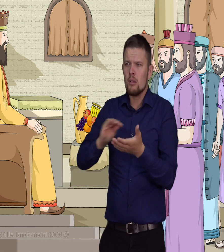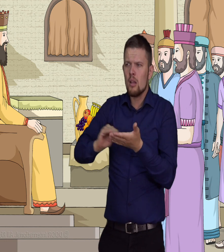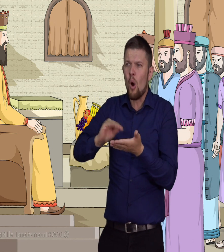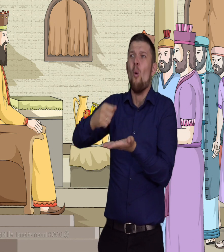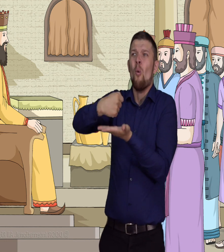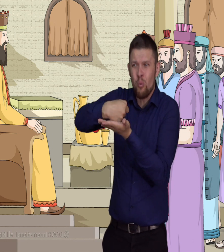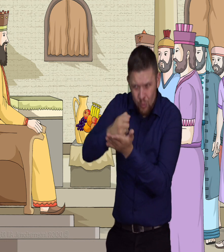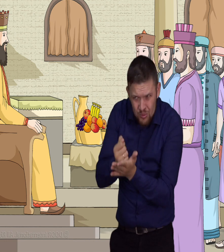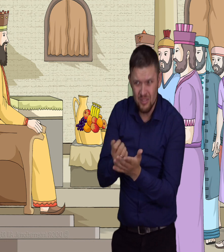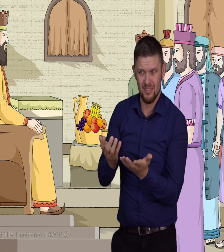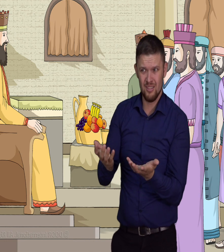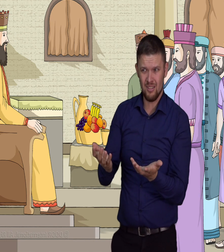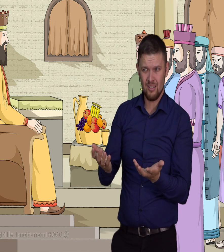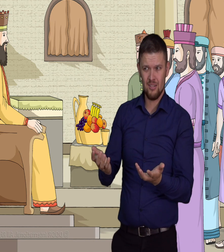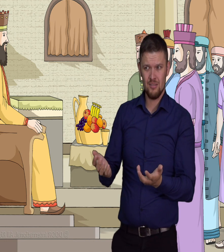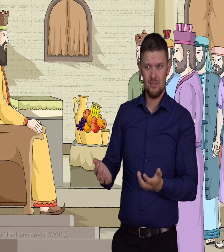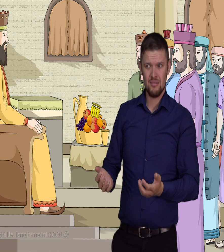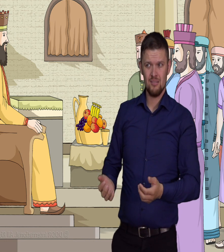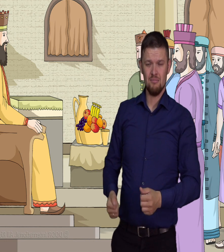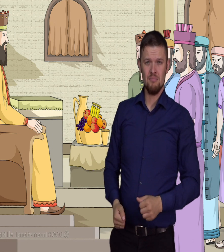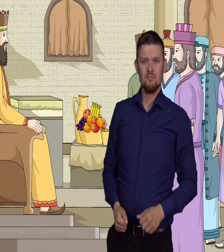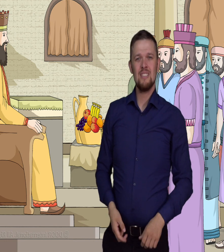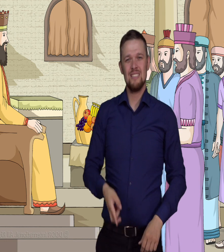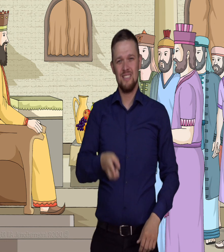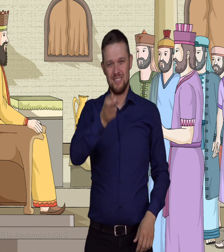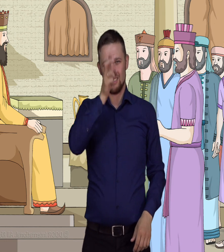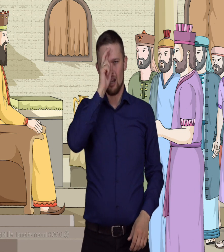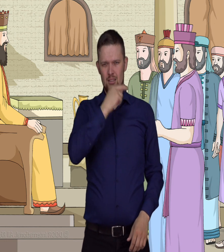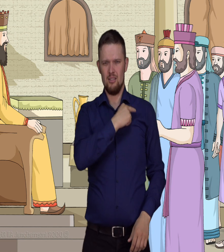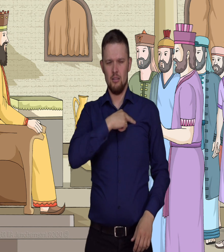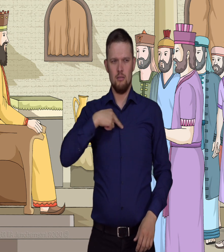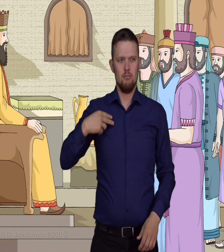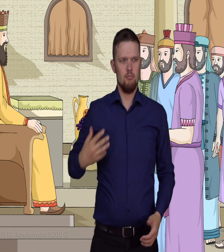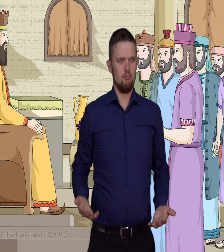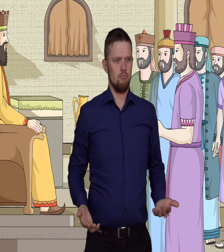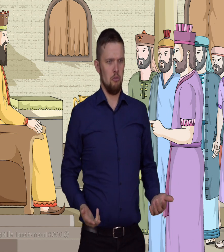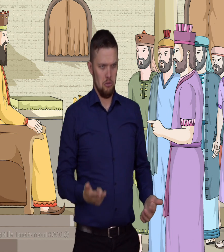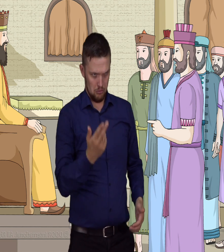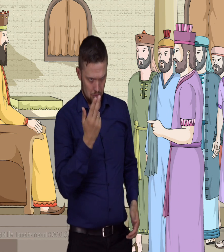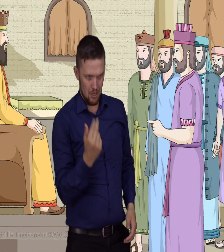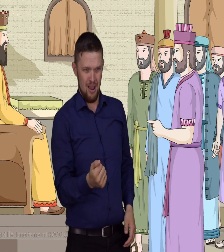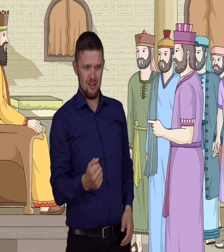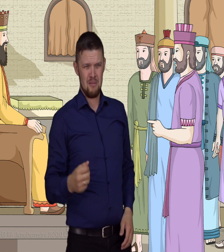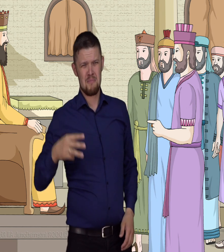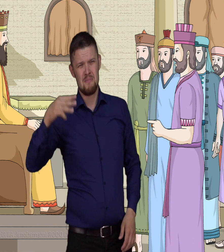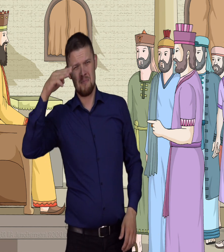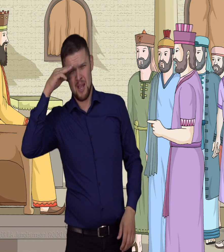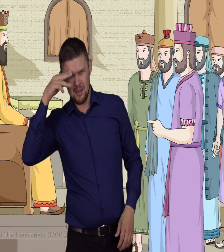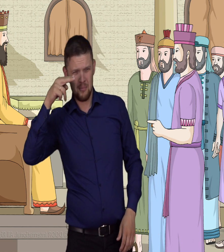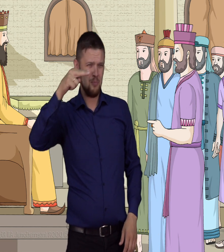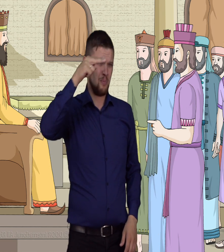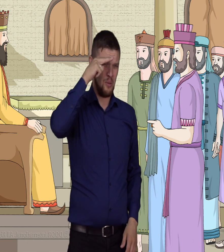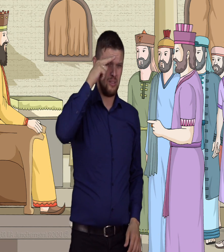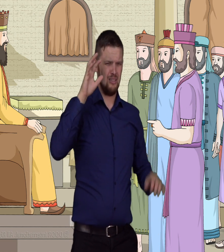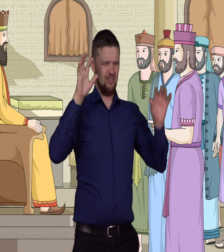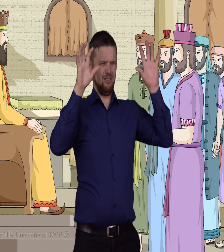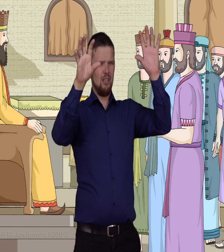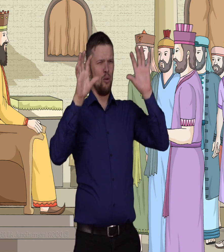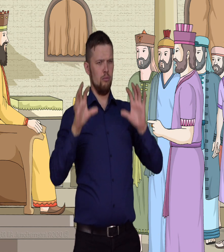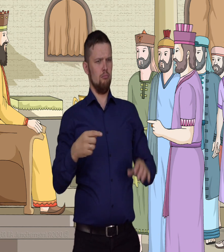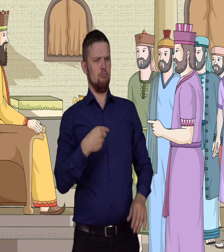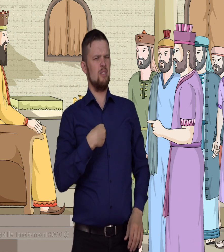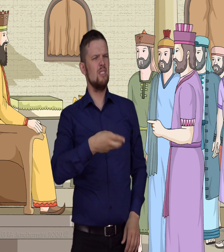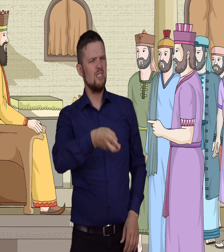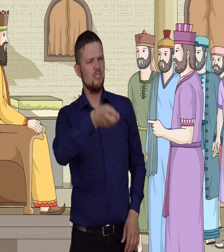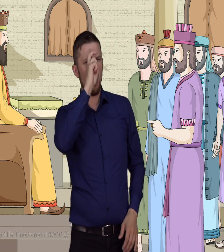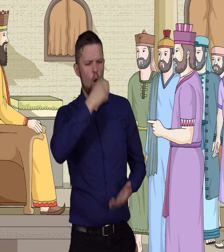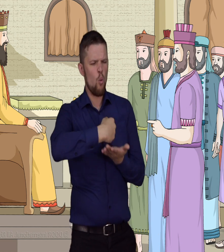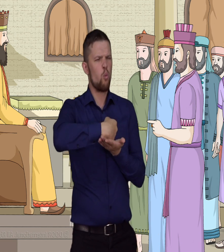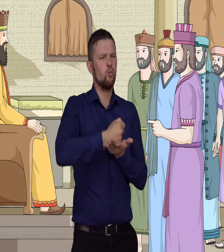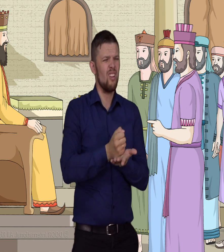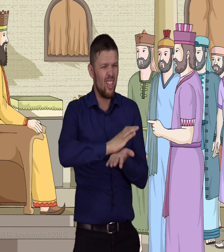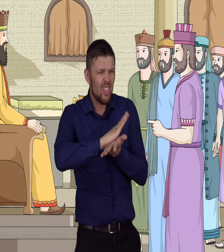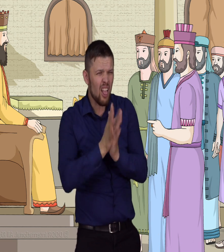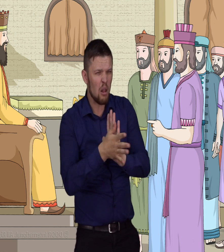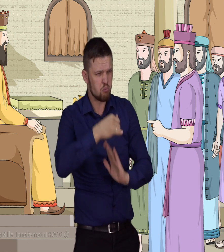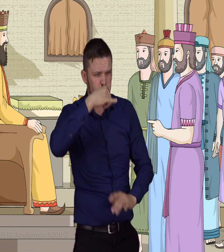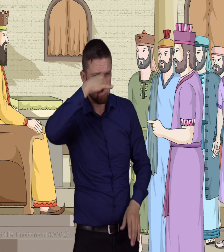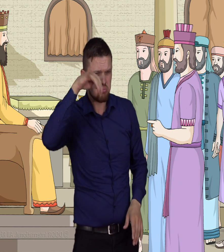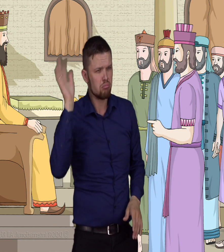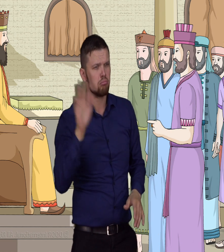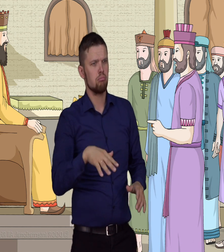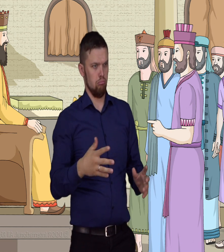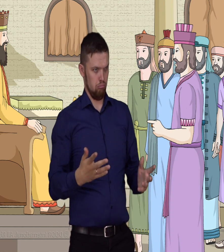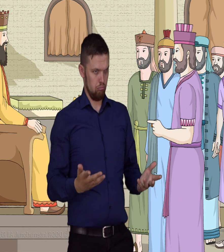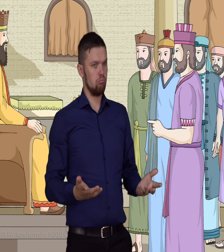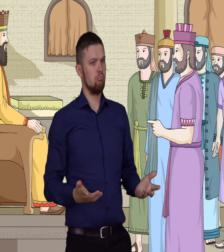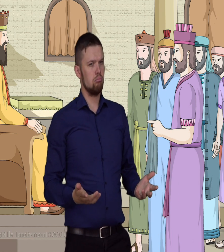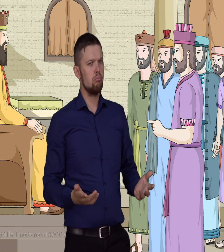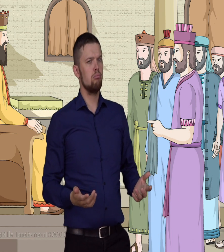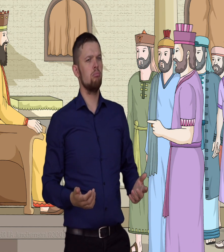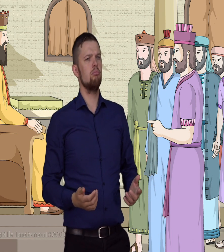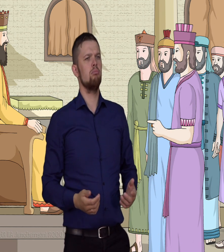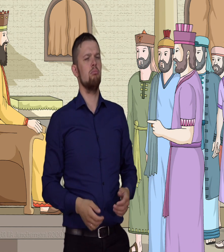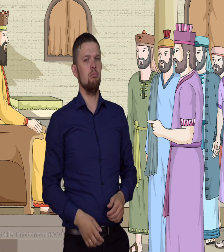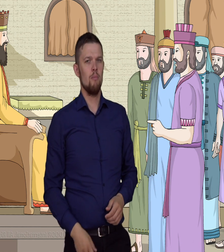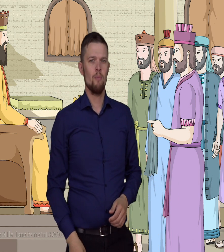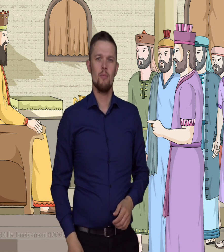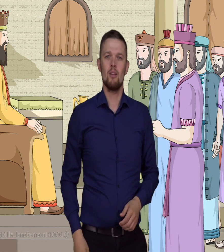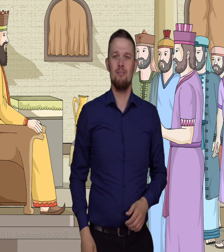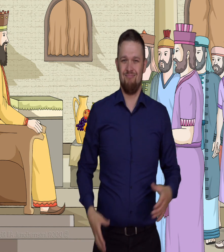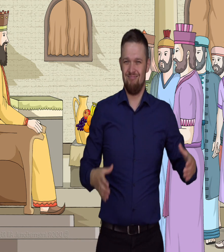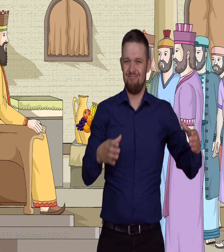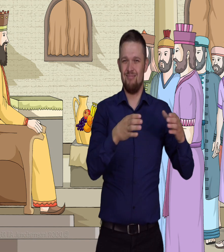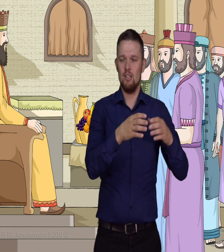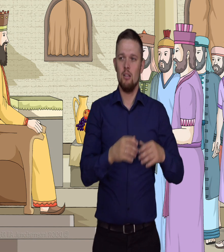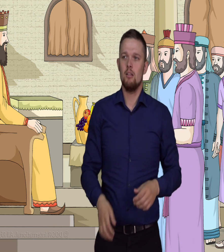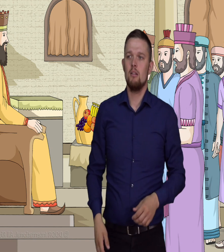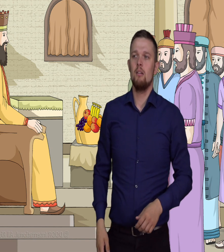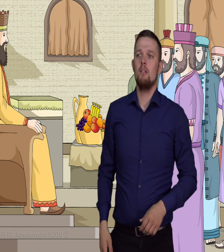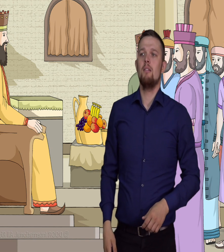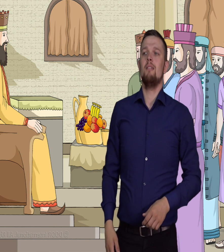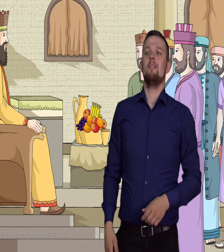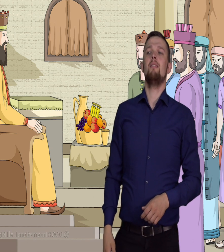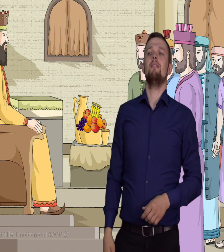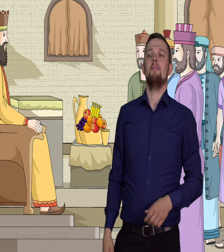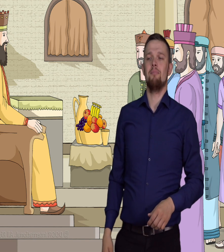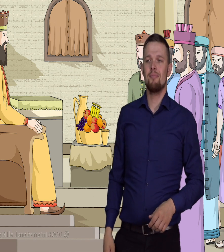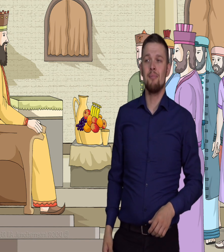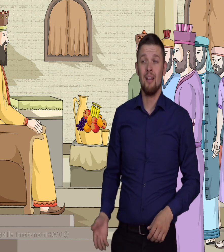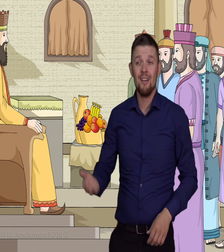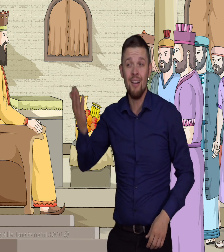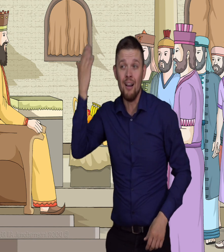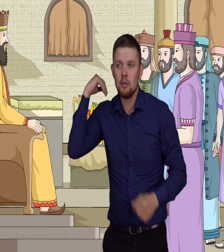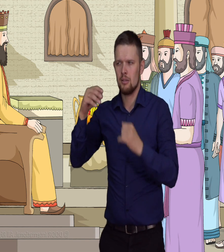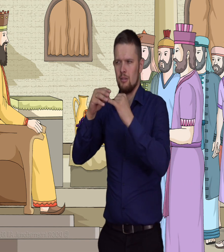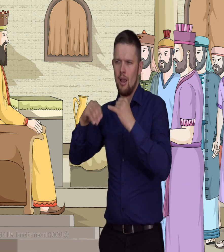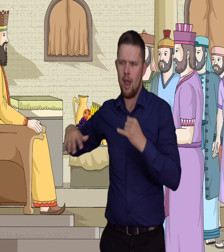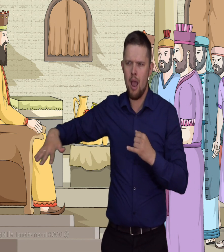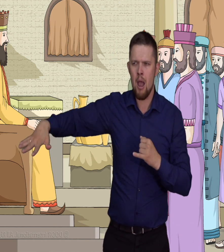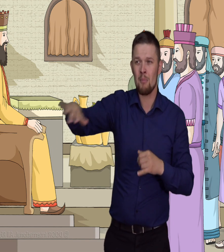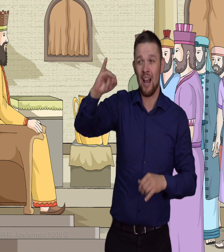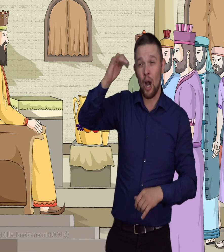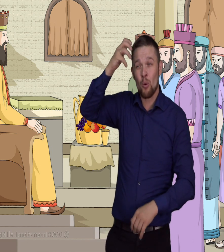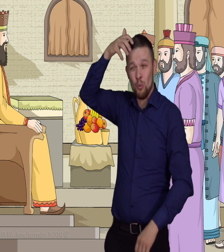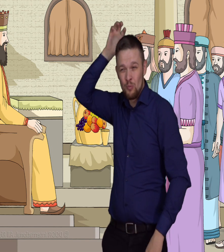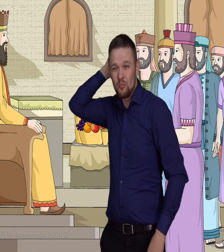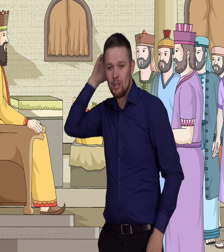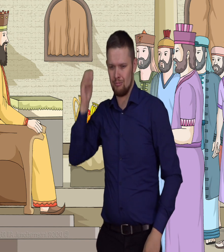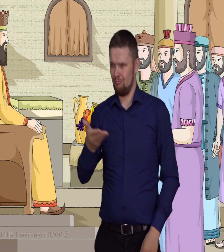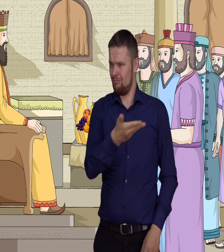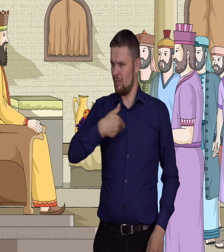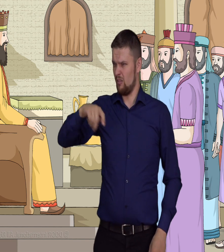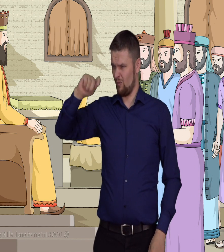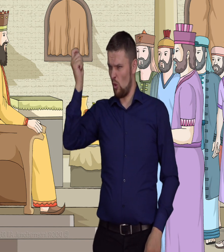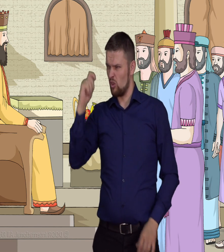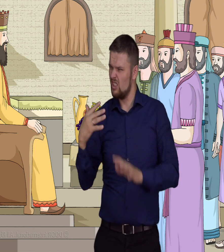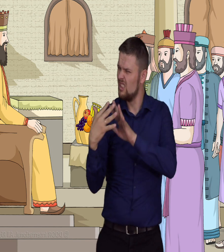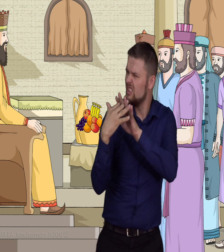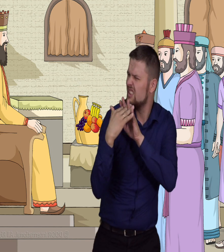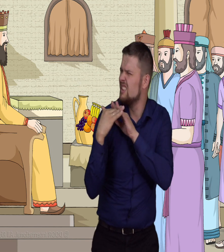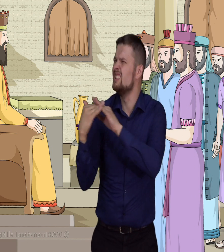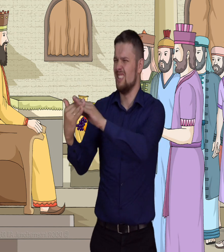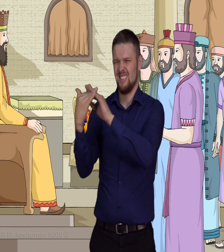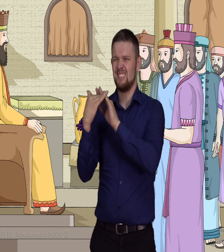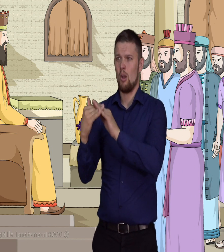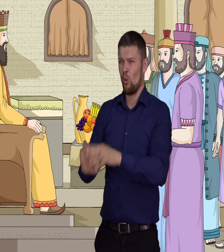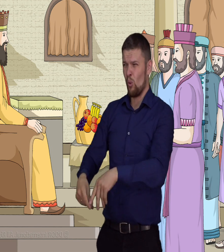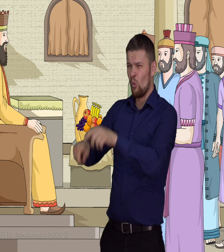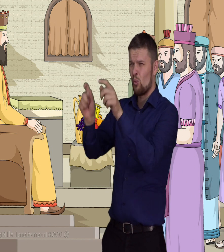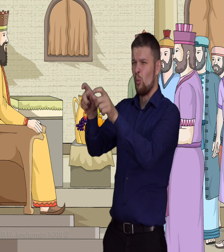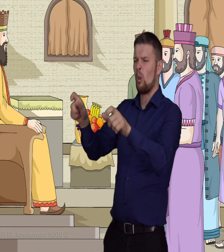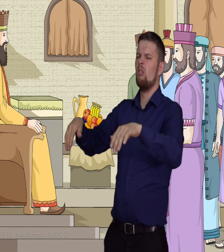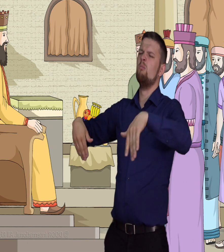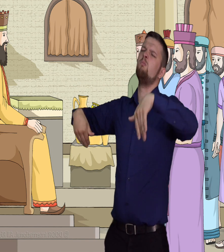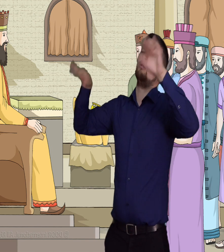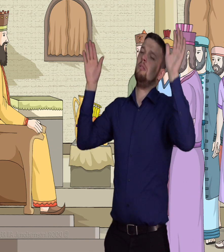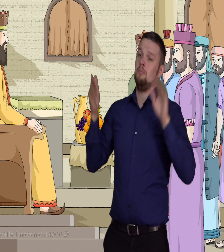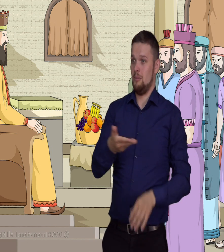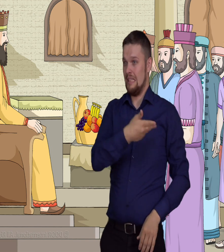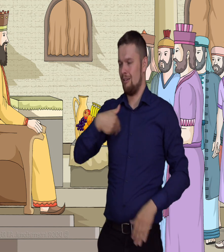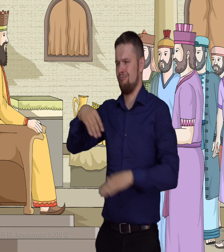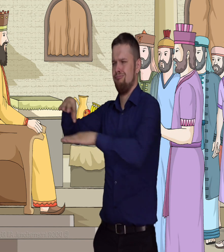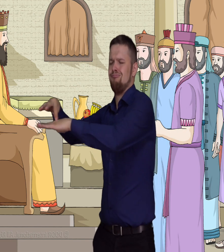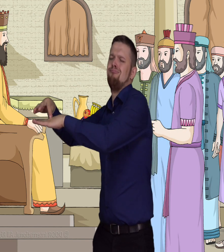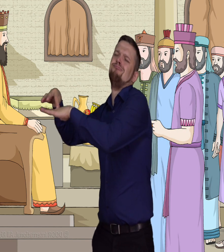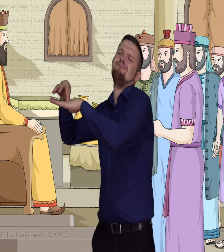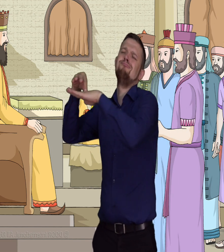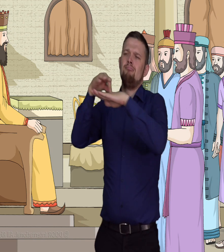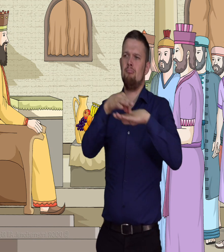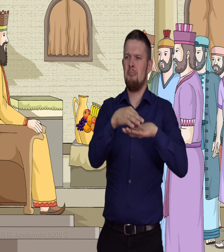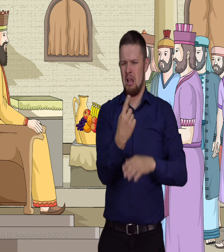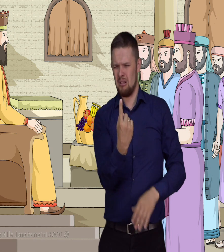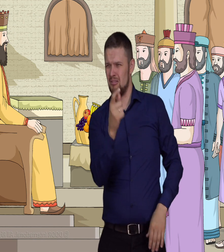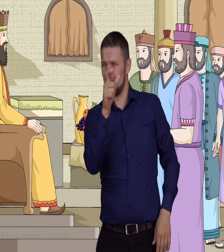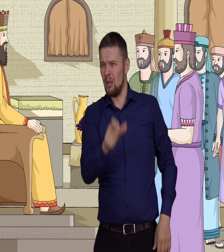The king replied, “According to the law of the Medes and Persians the order stands, and it cannot be repealed.”